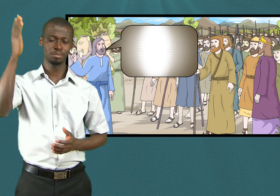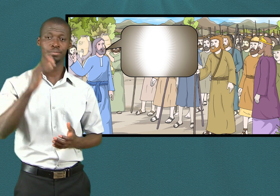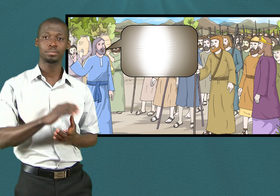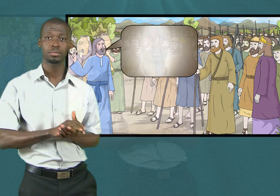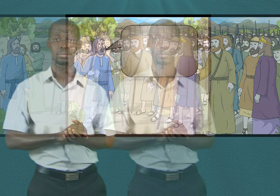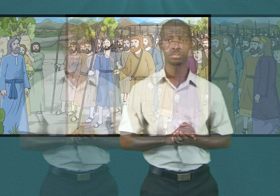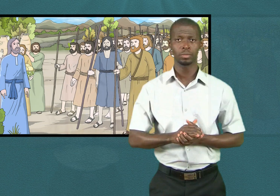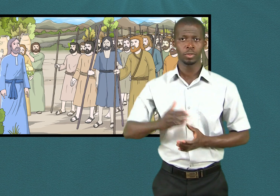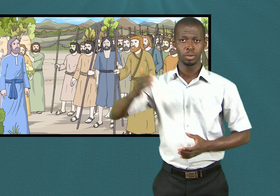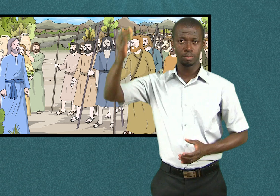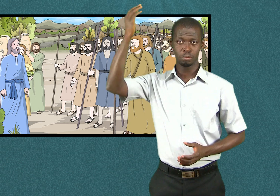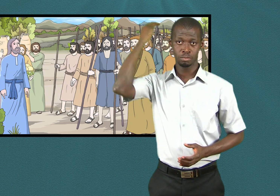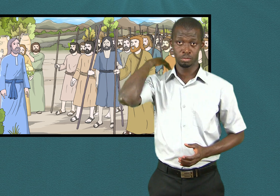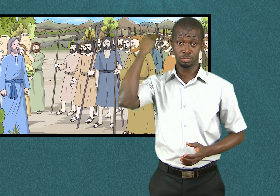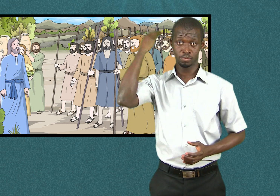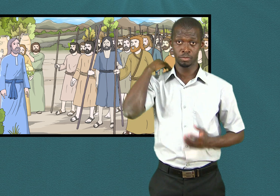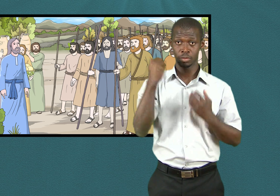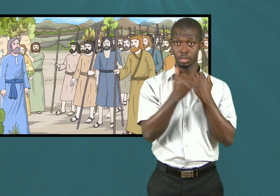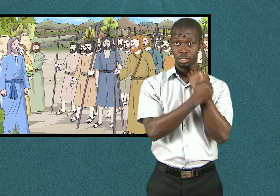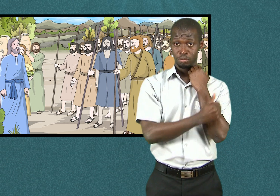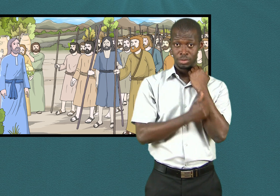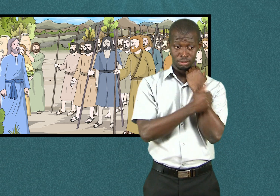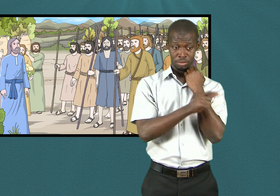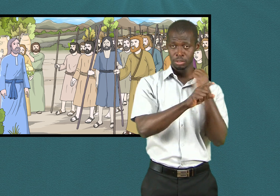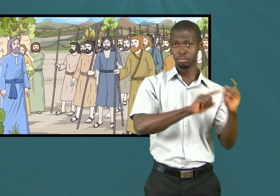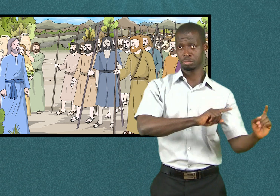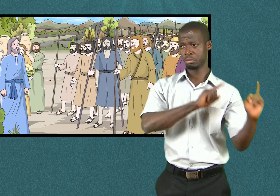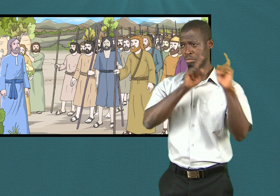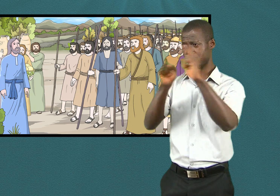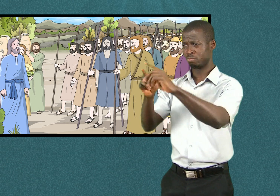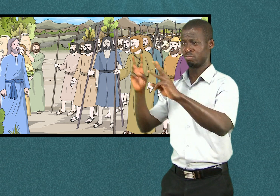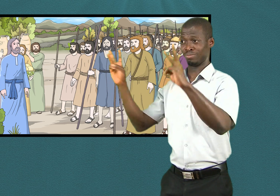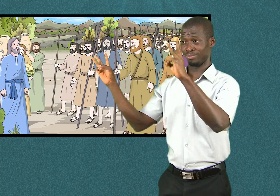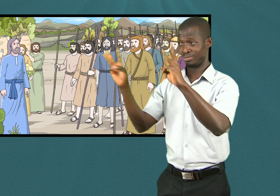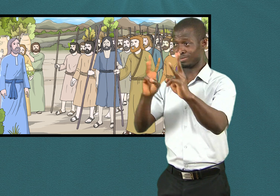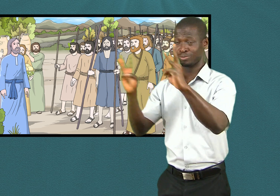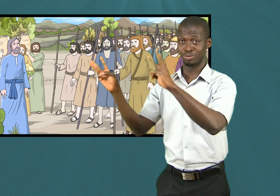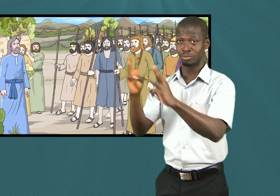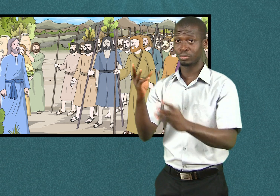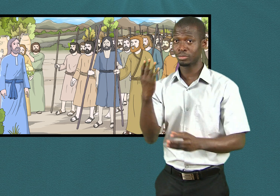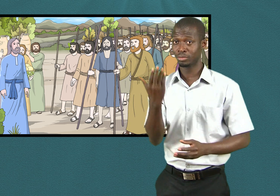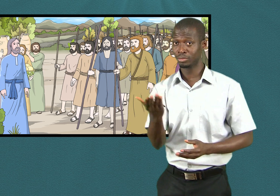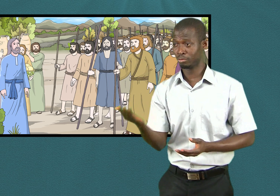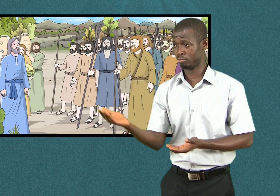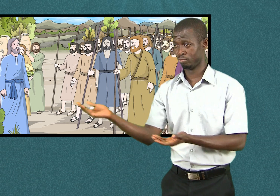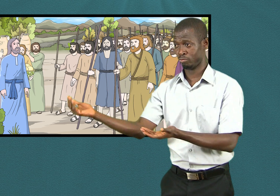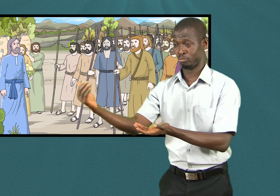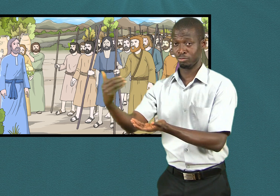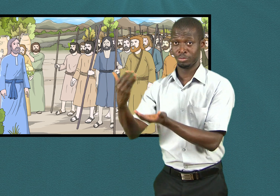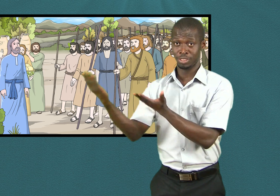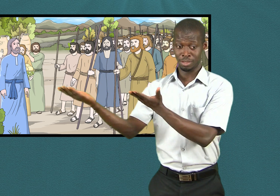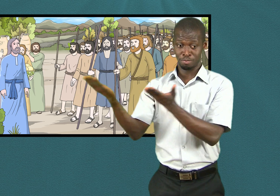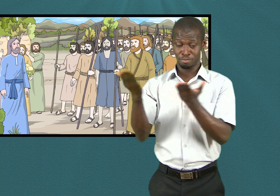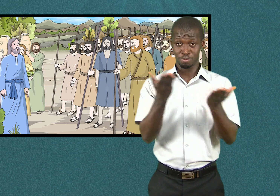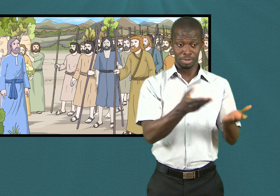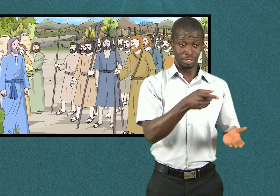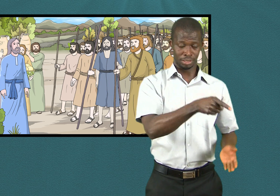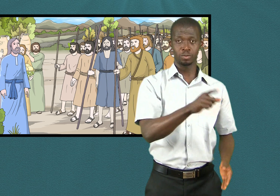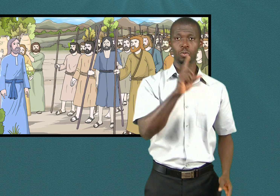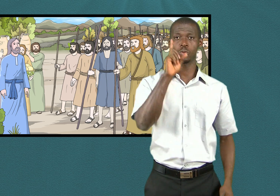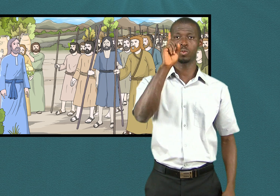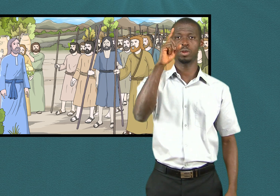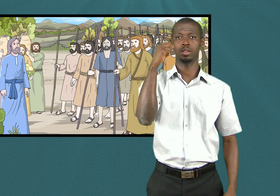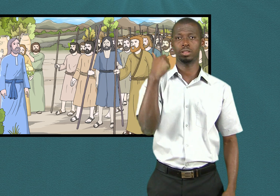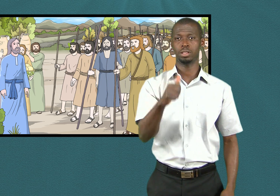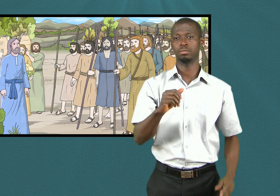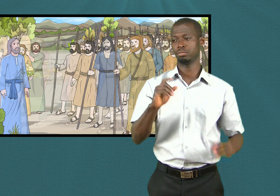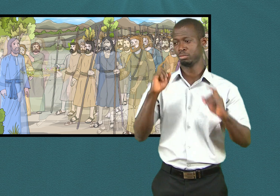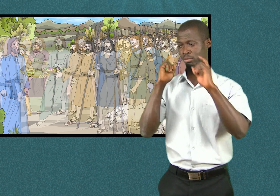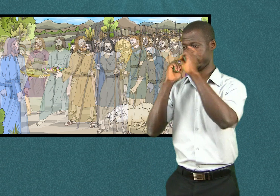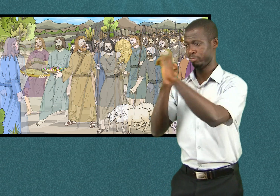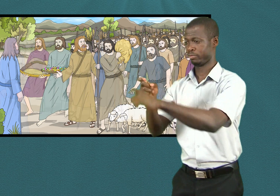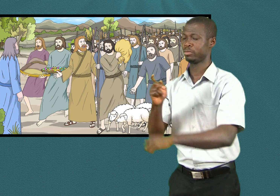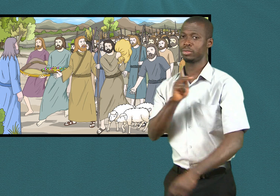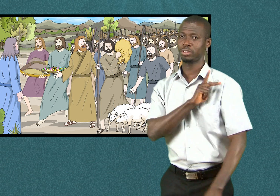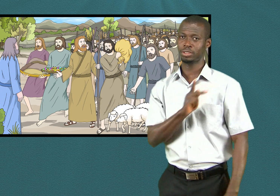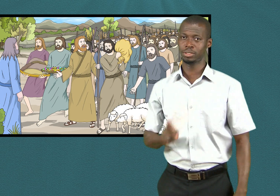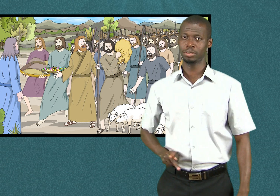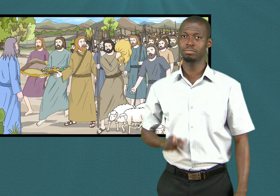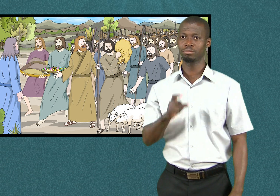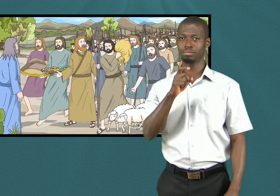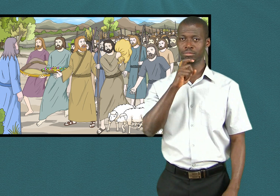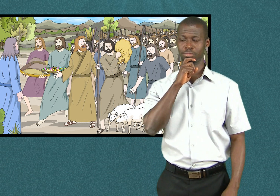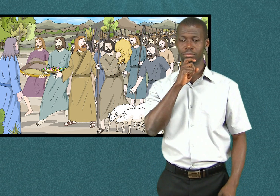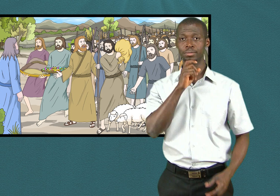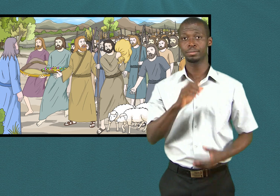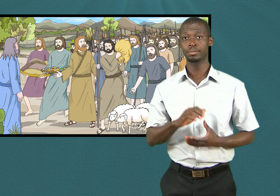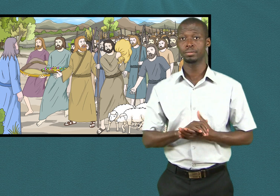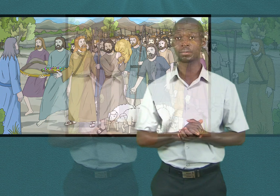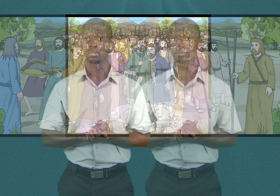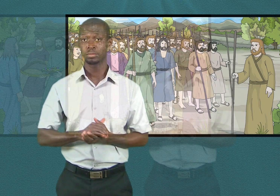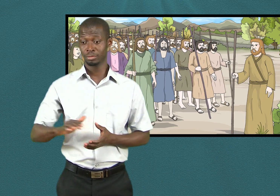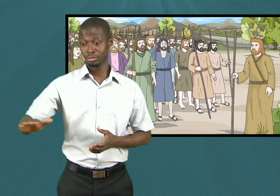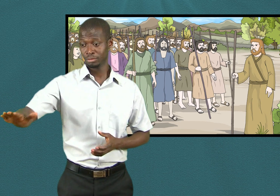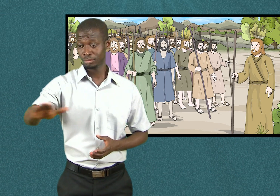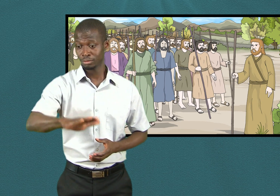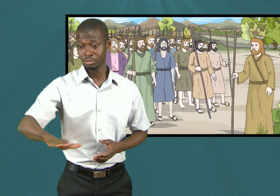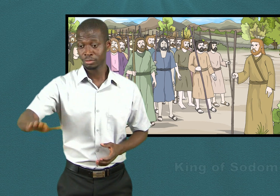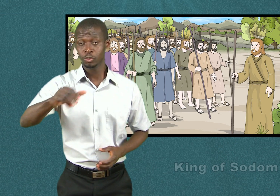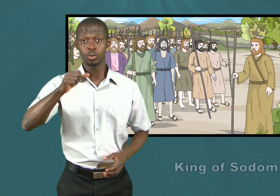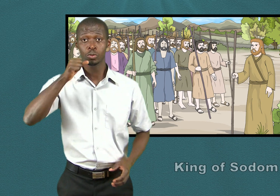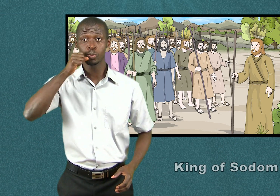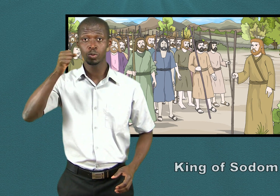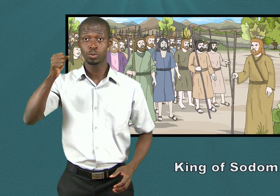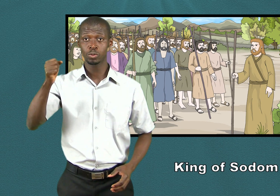Then Abram gave Melchizedek a tenth of everything.